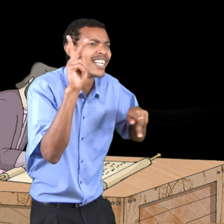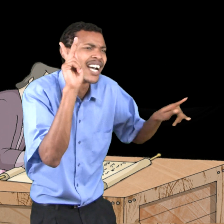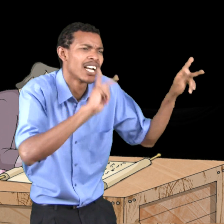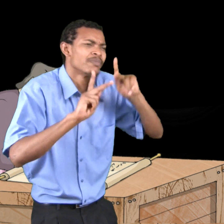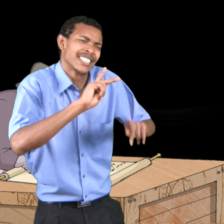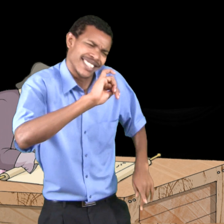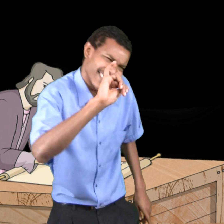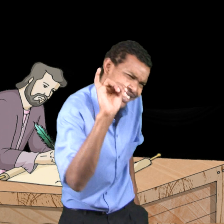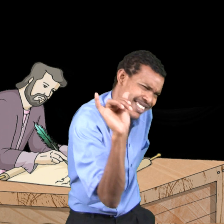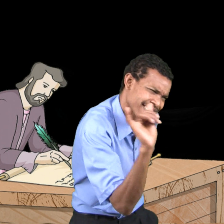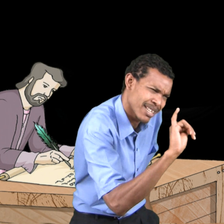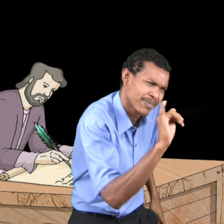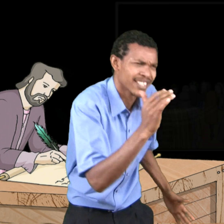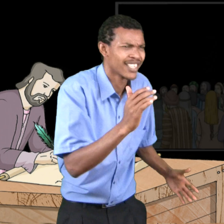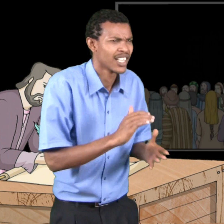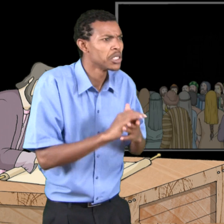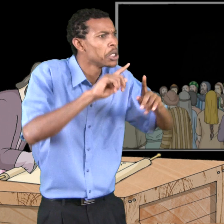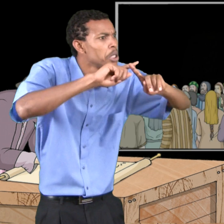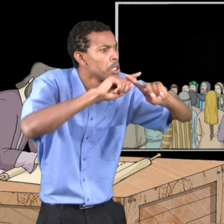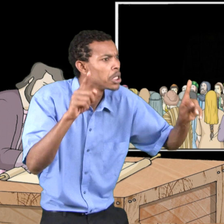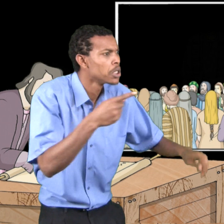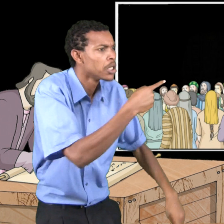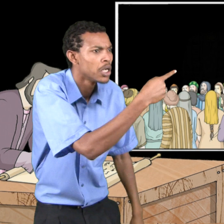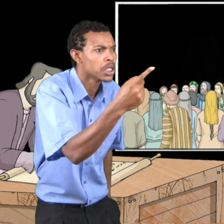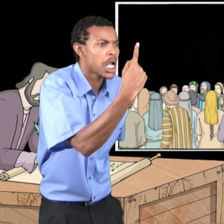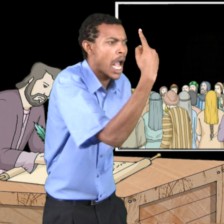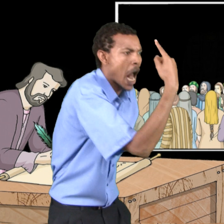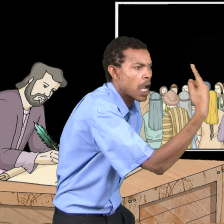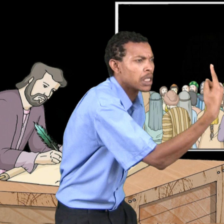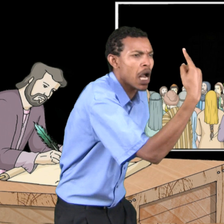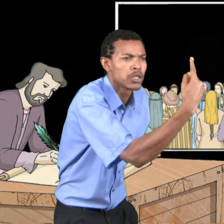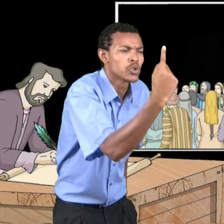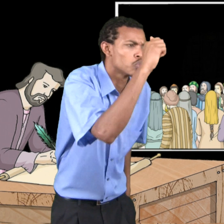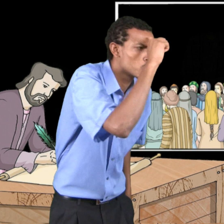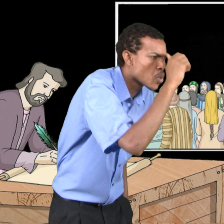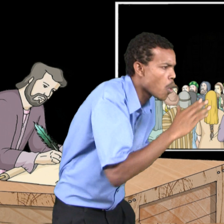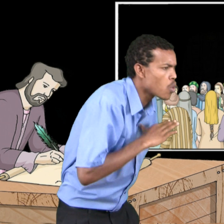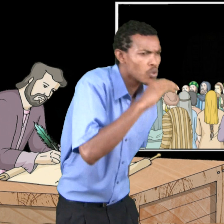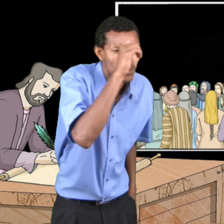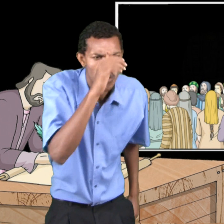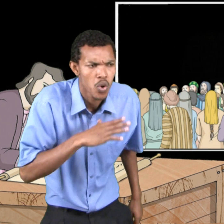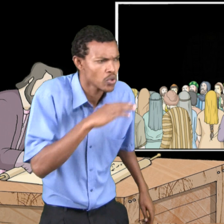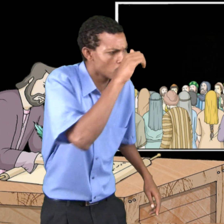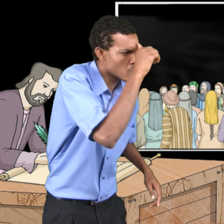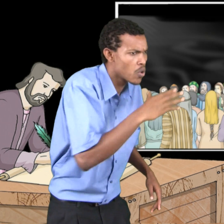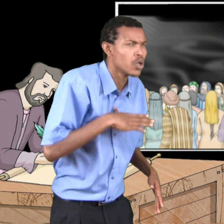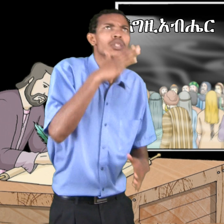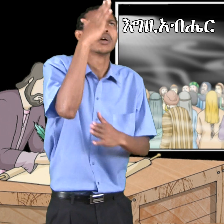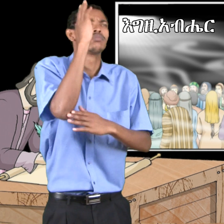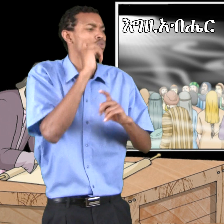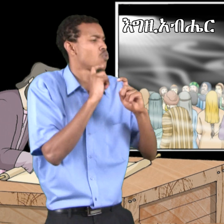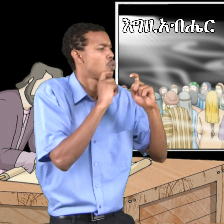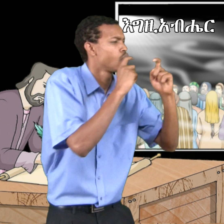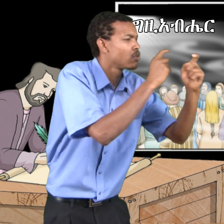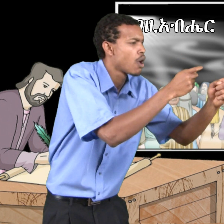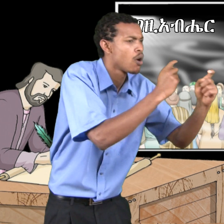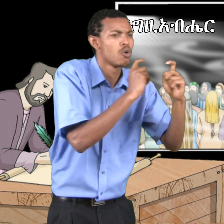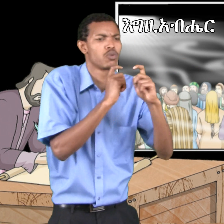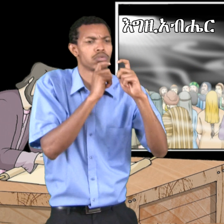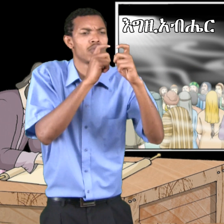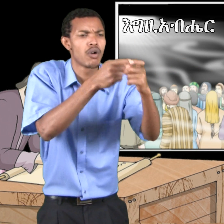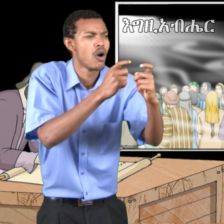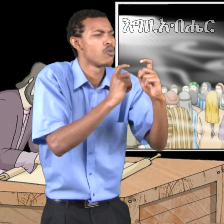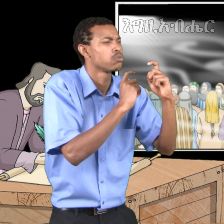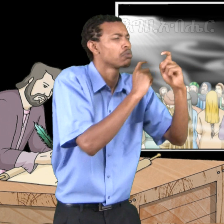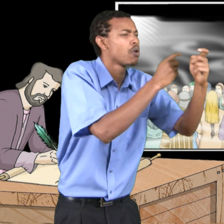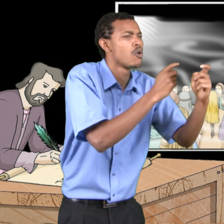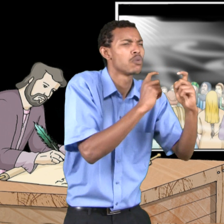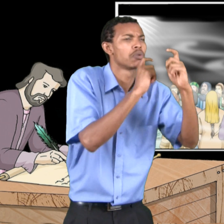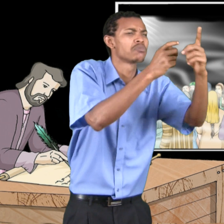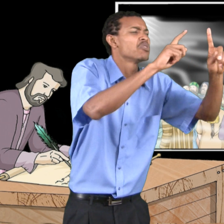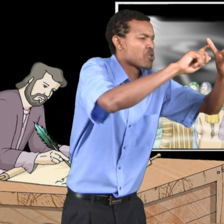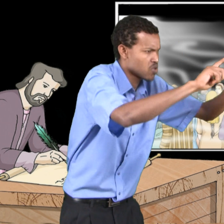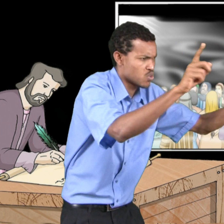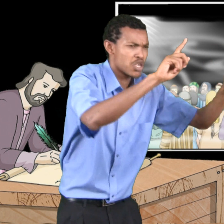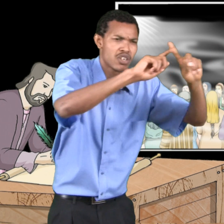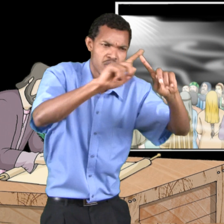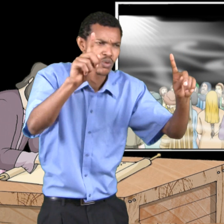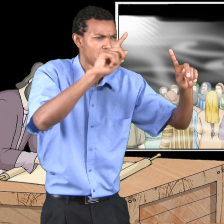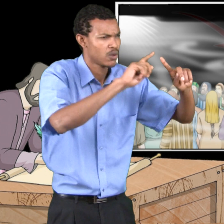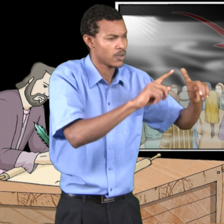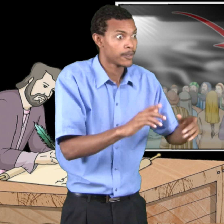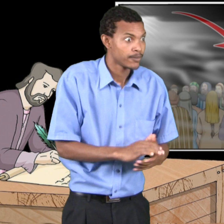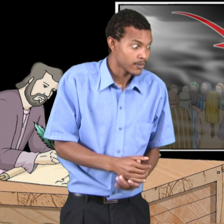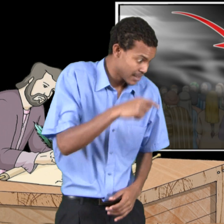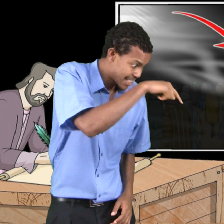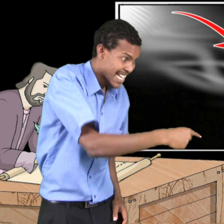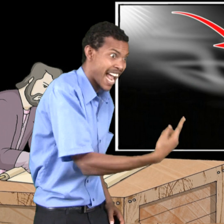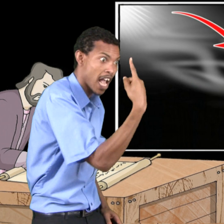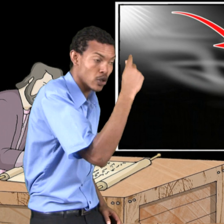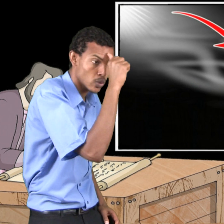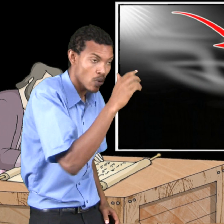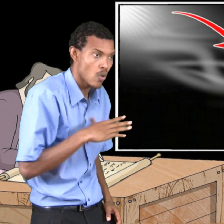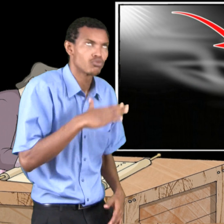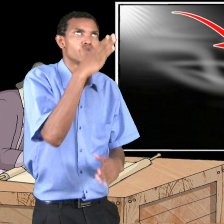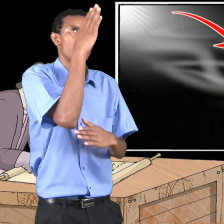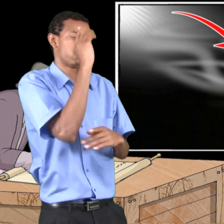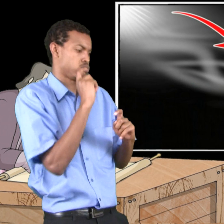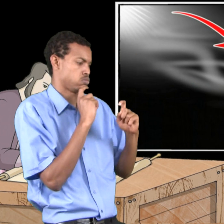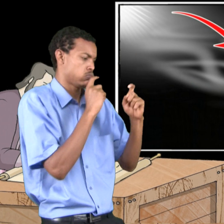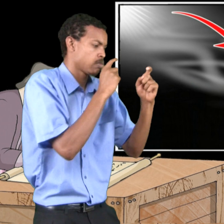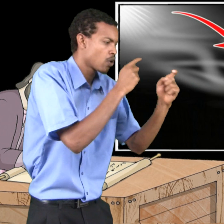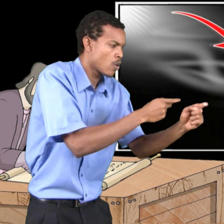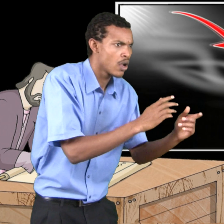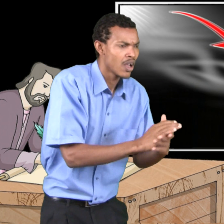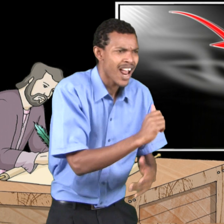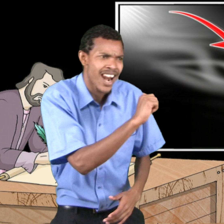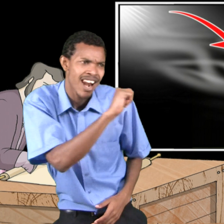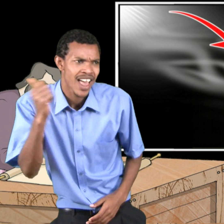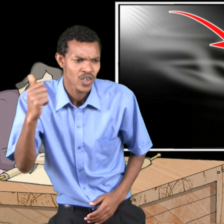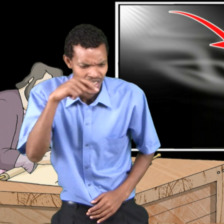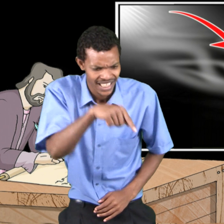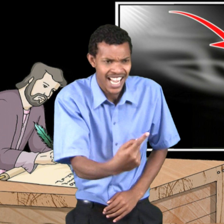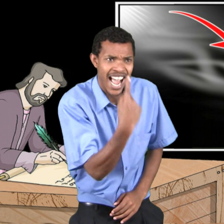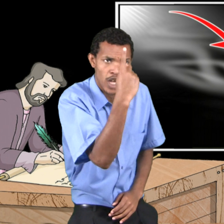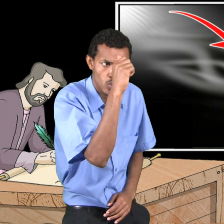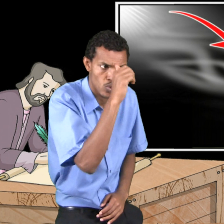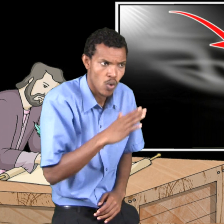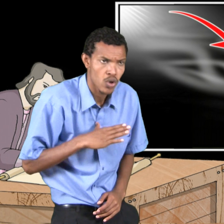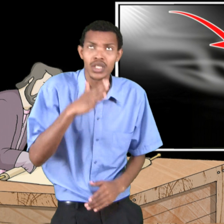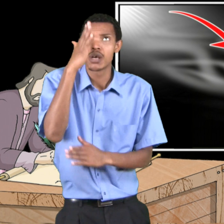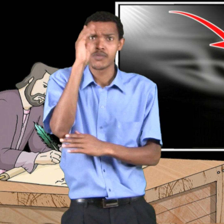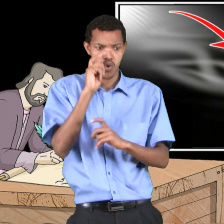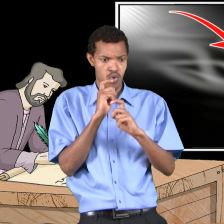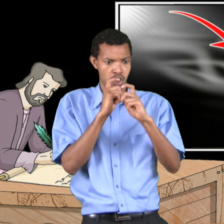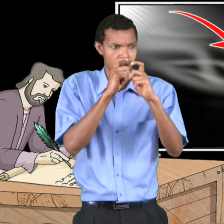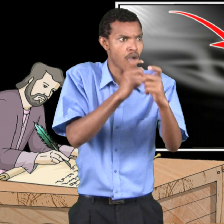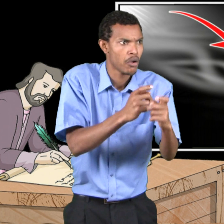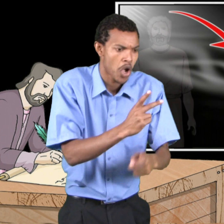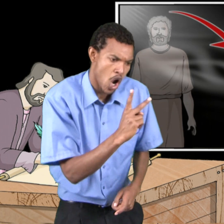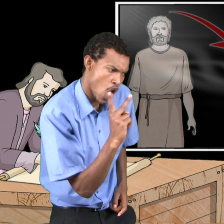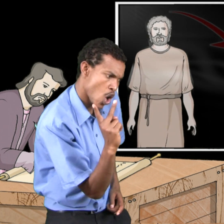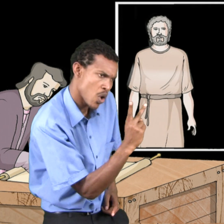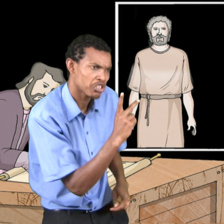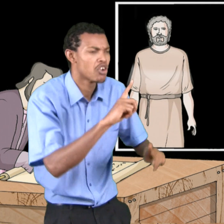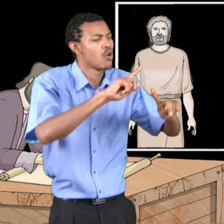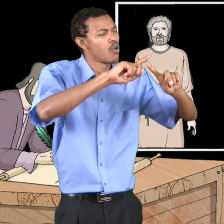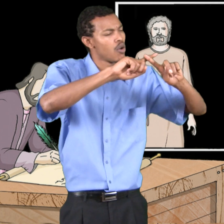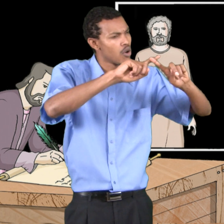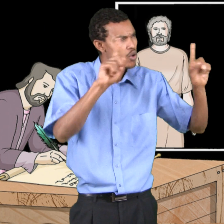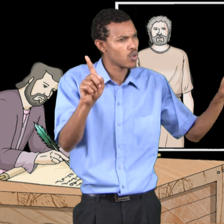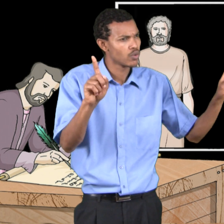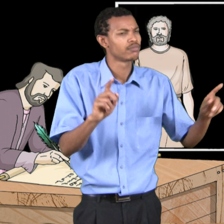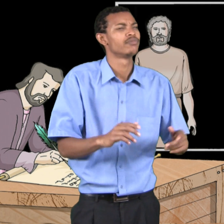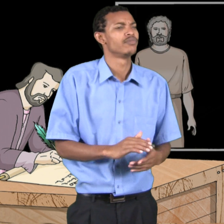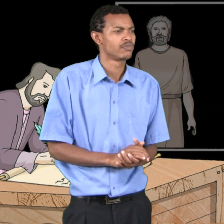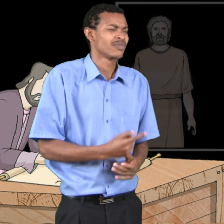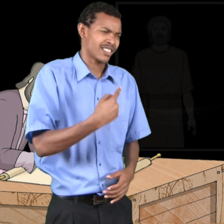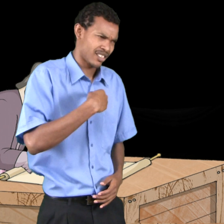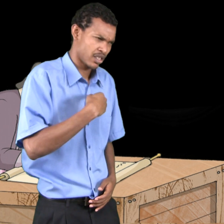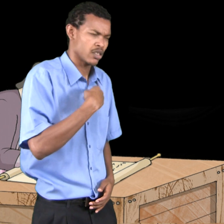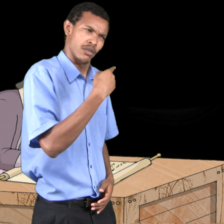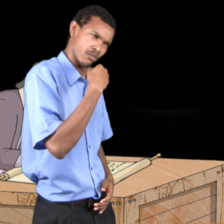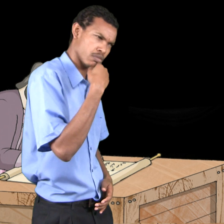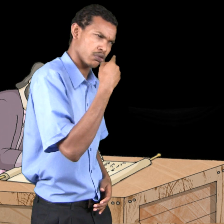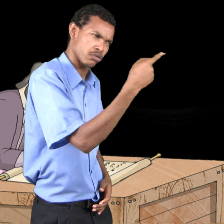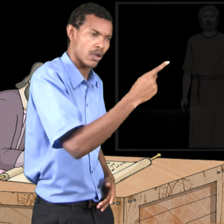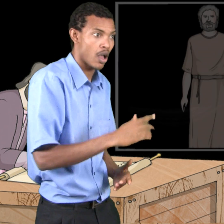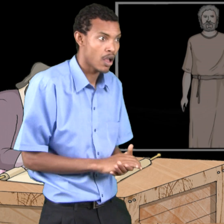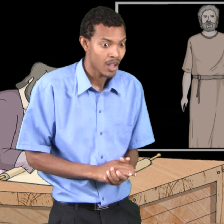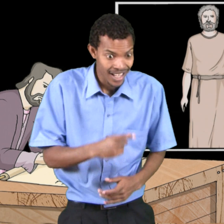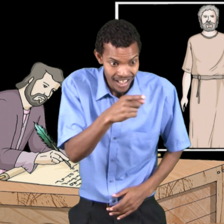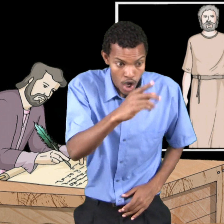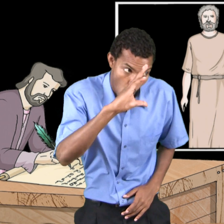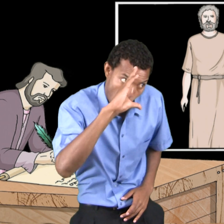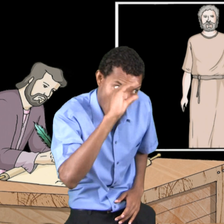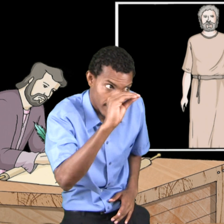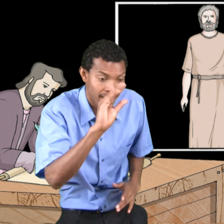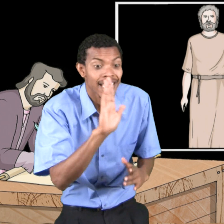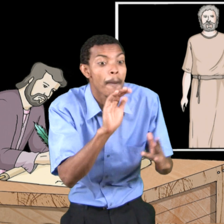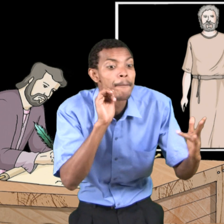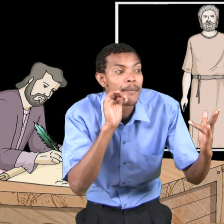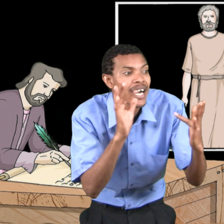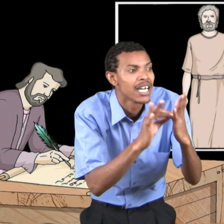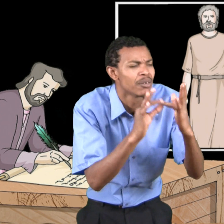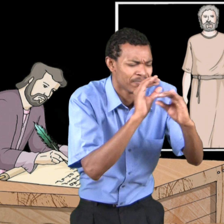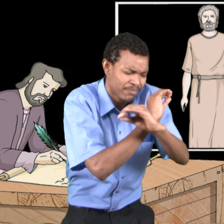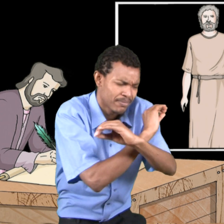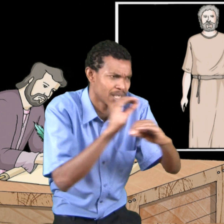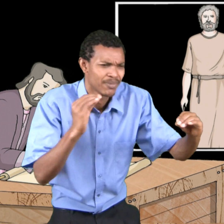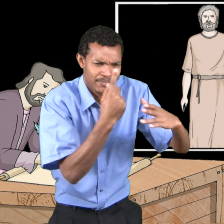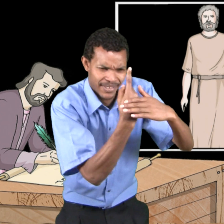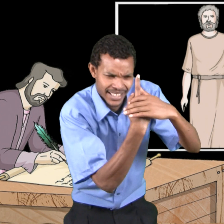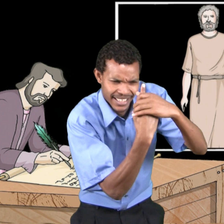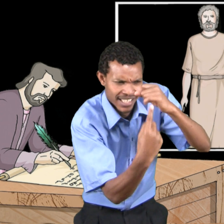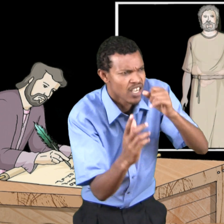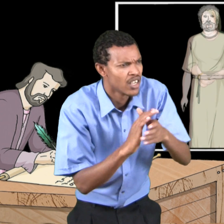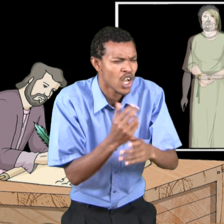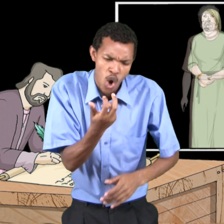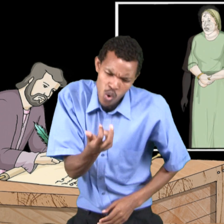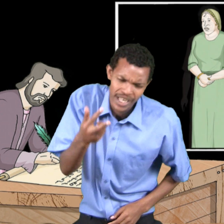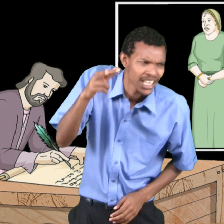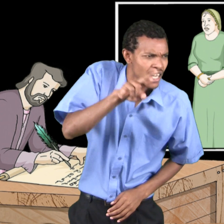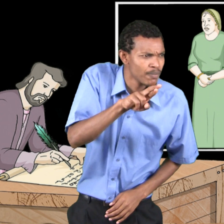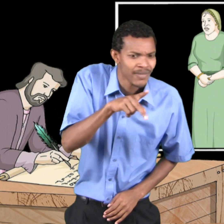But each man has his own gift from God; one has this gift, another has that.